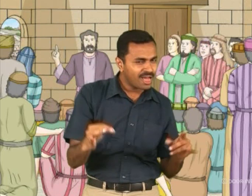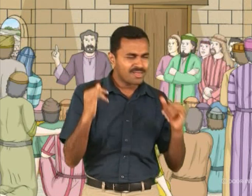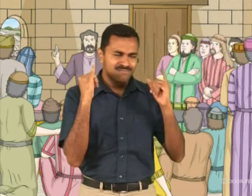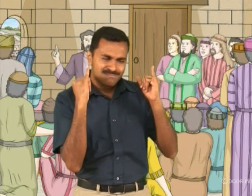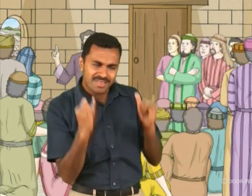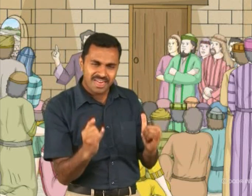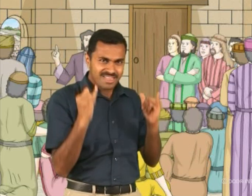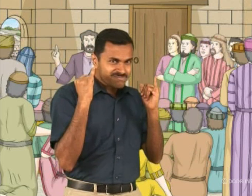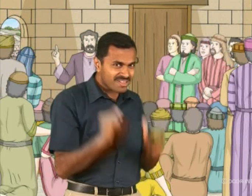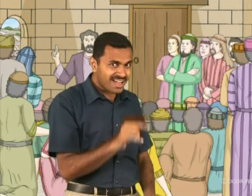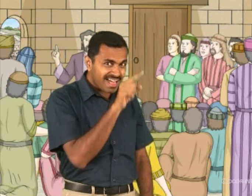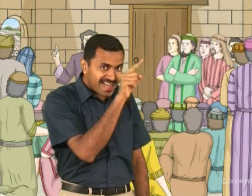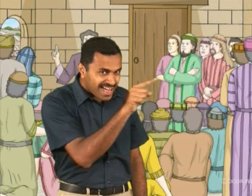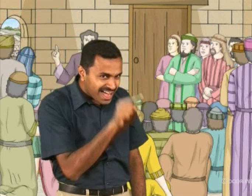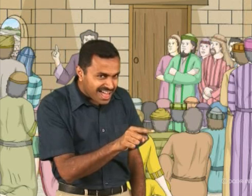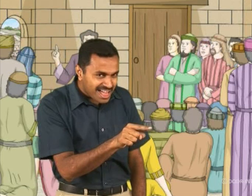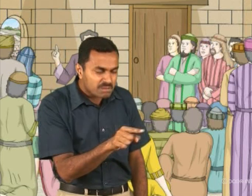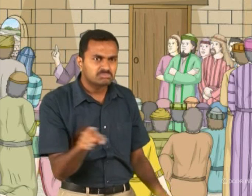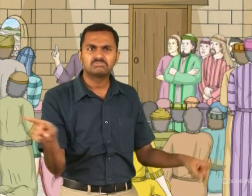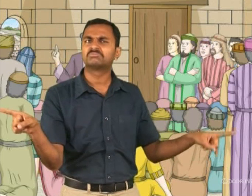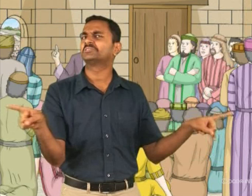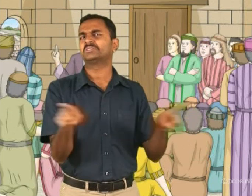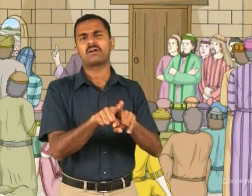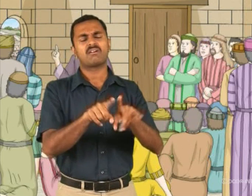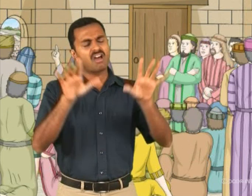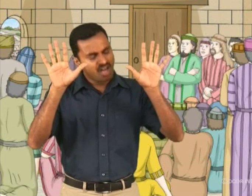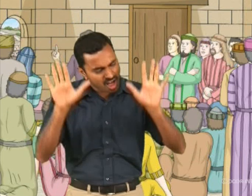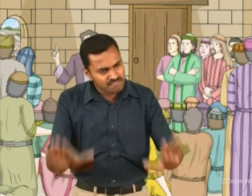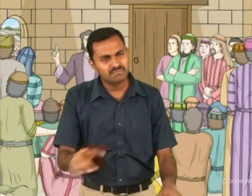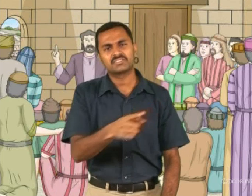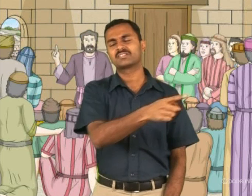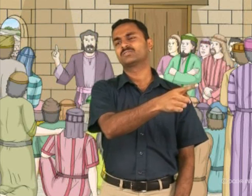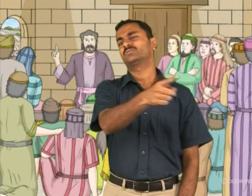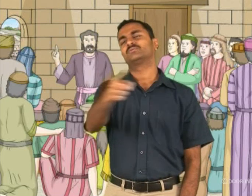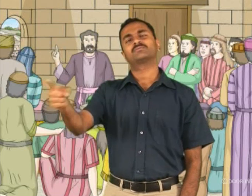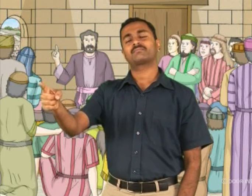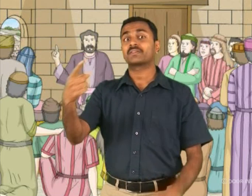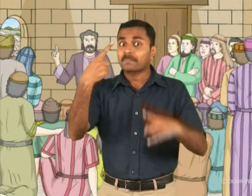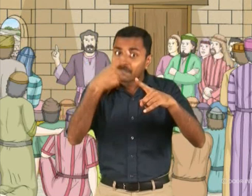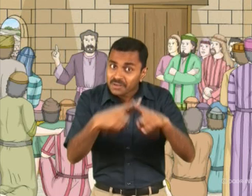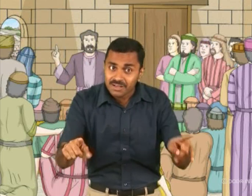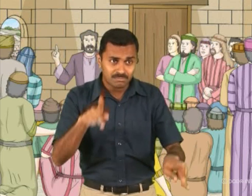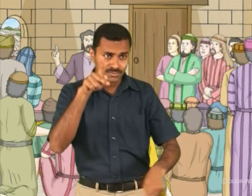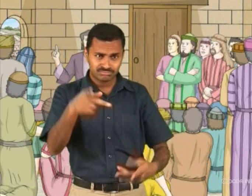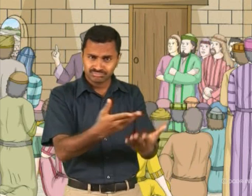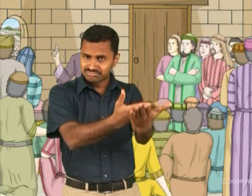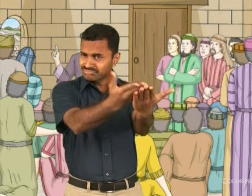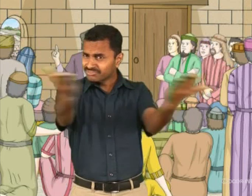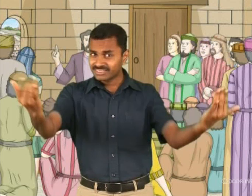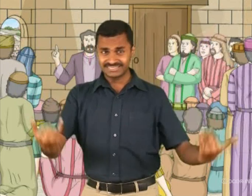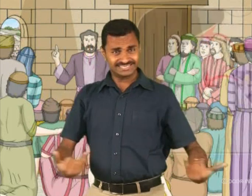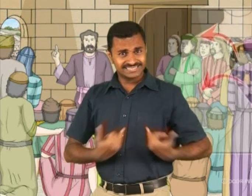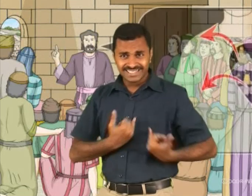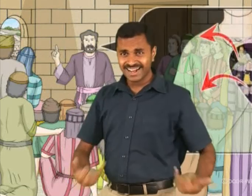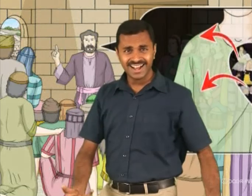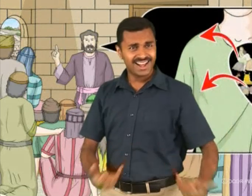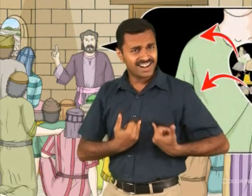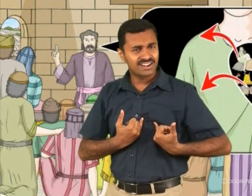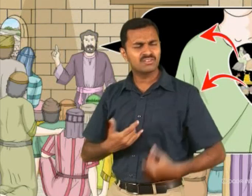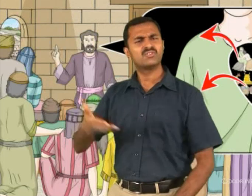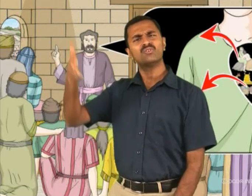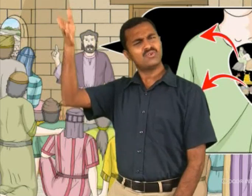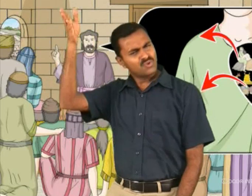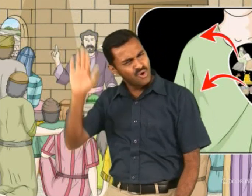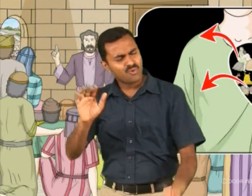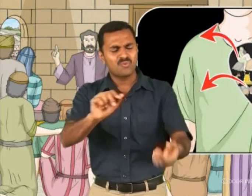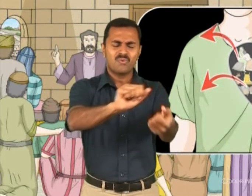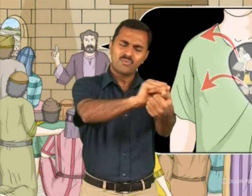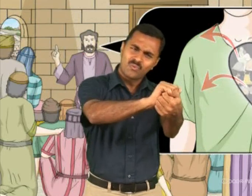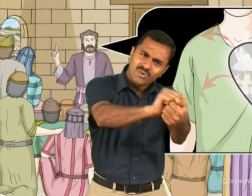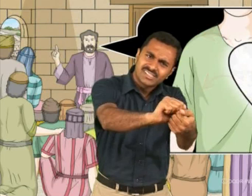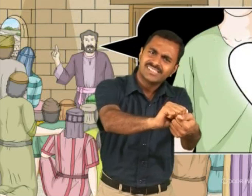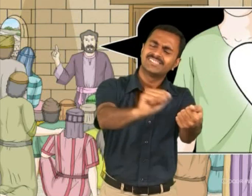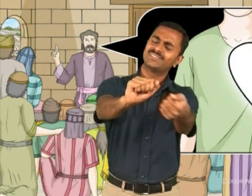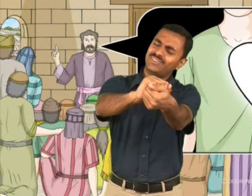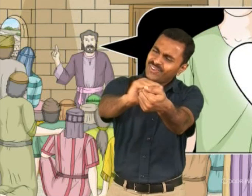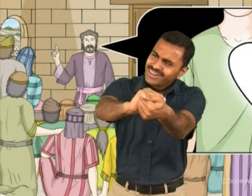And that is what some of you were.